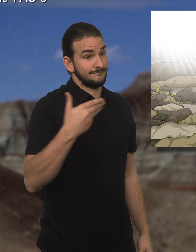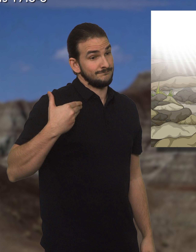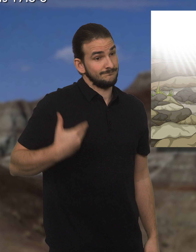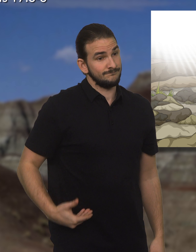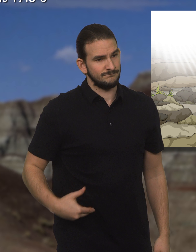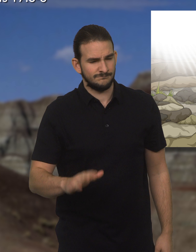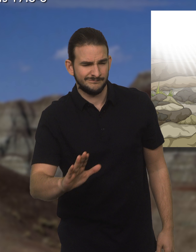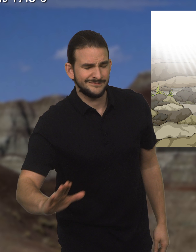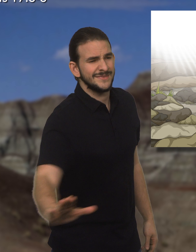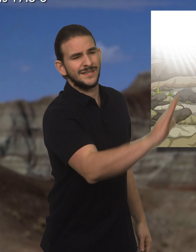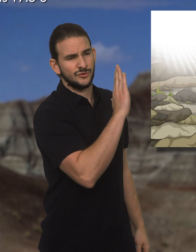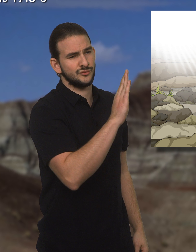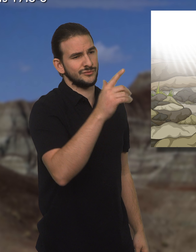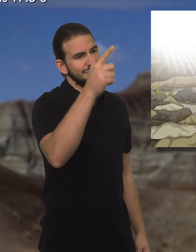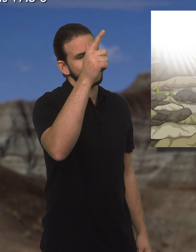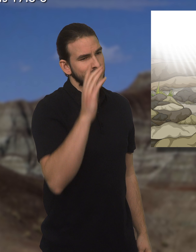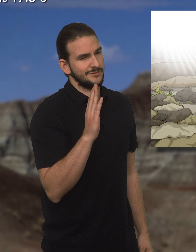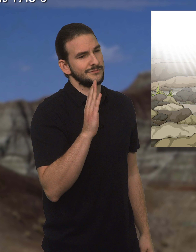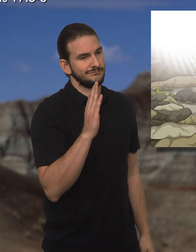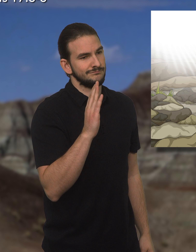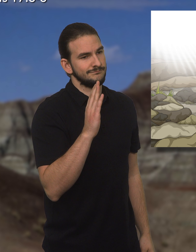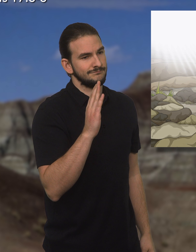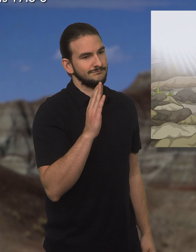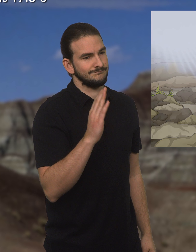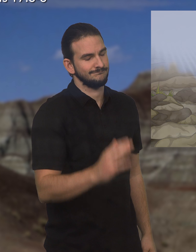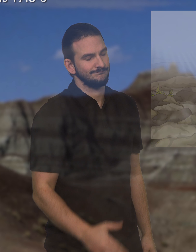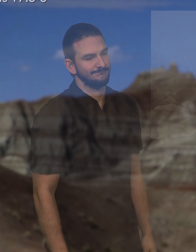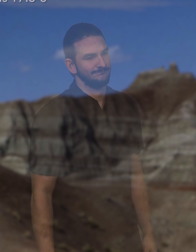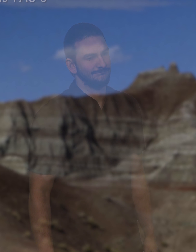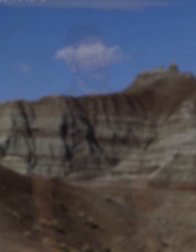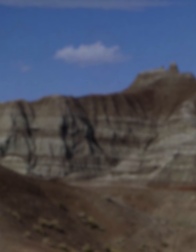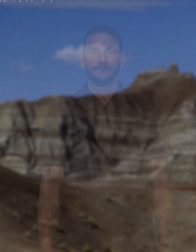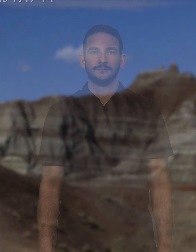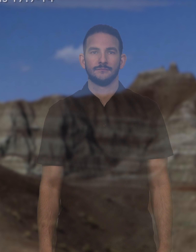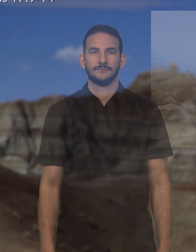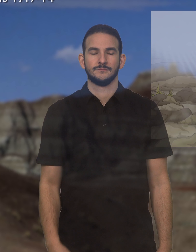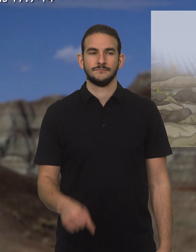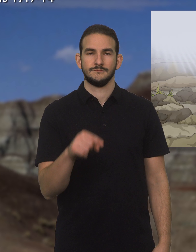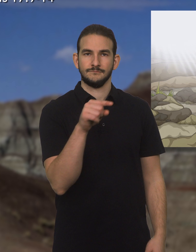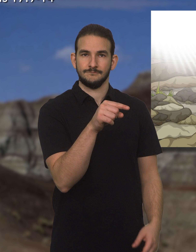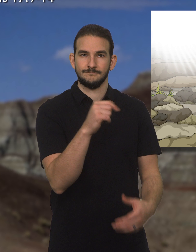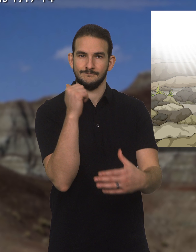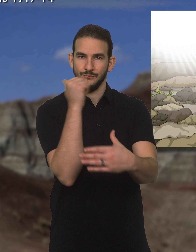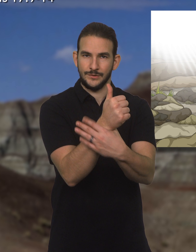and I will be their God.”